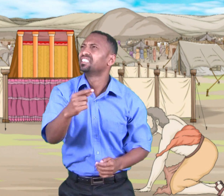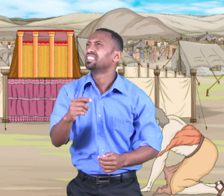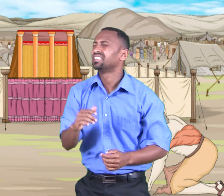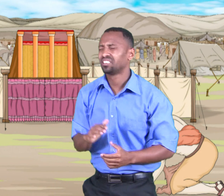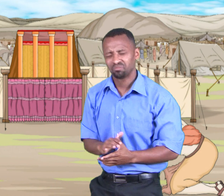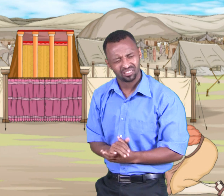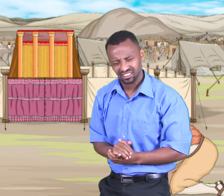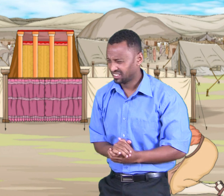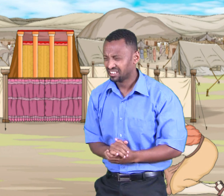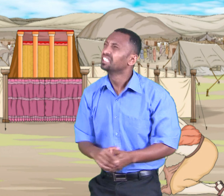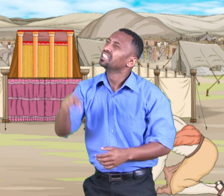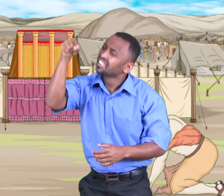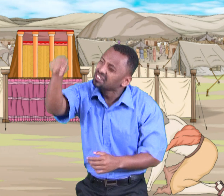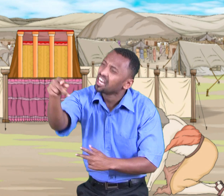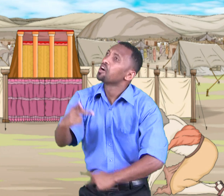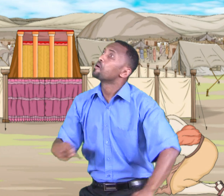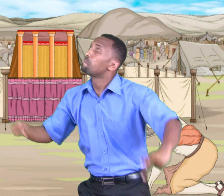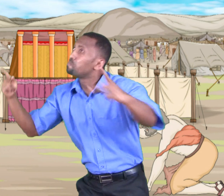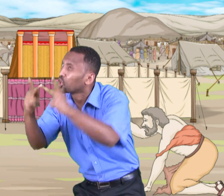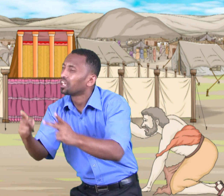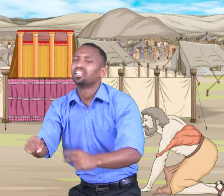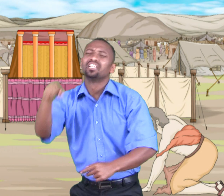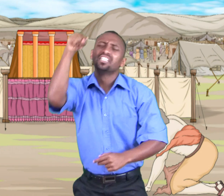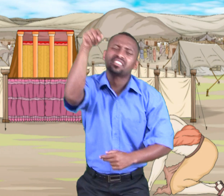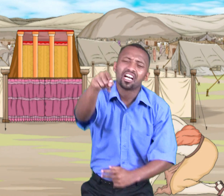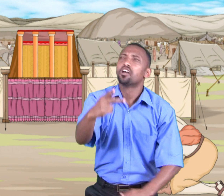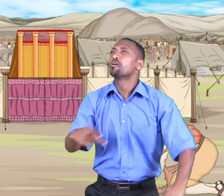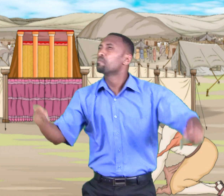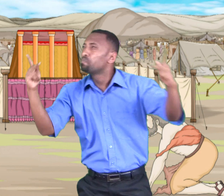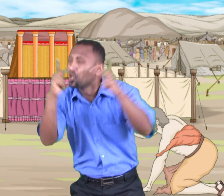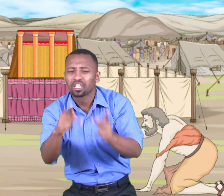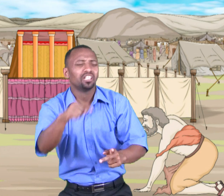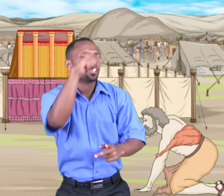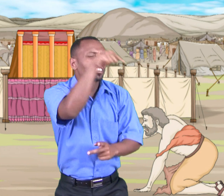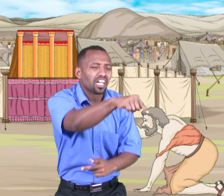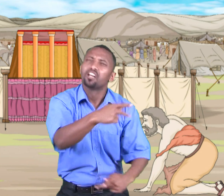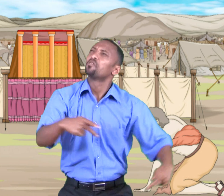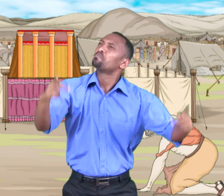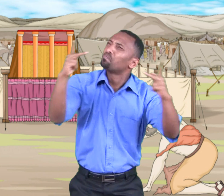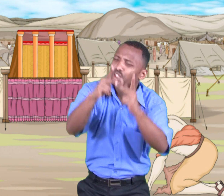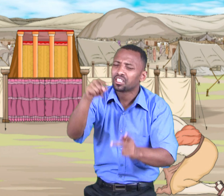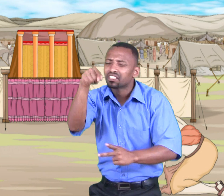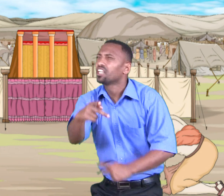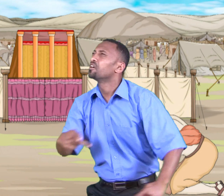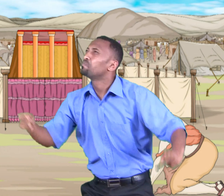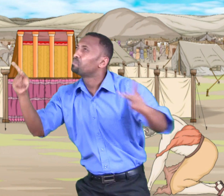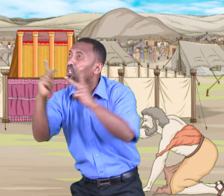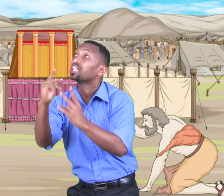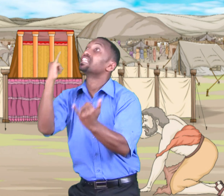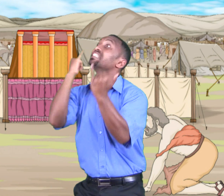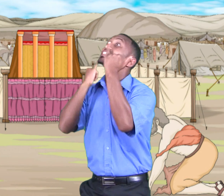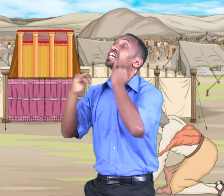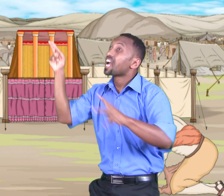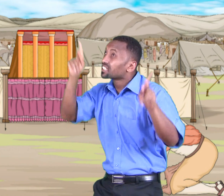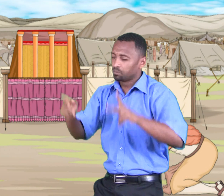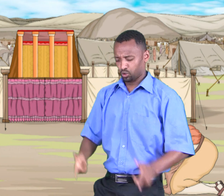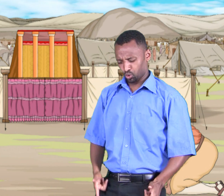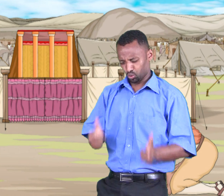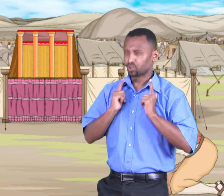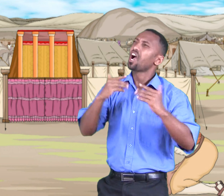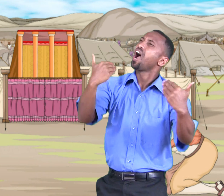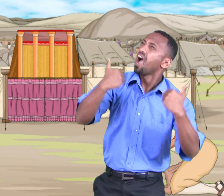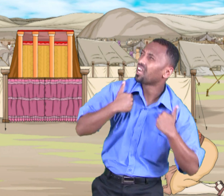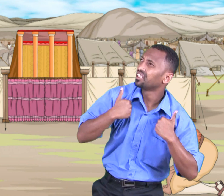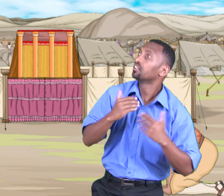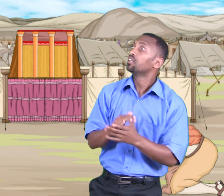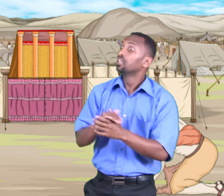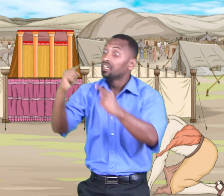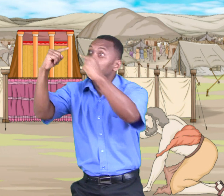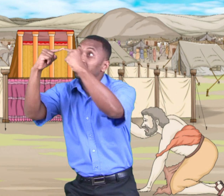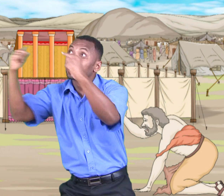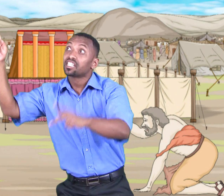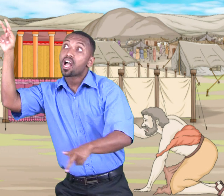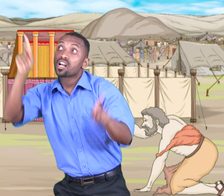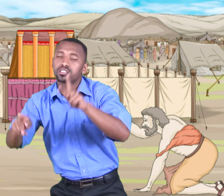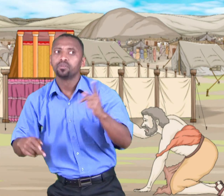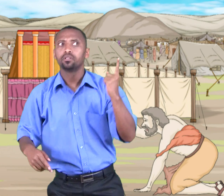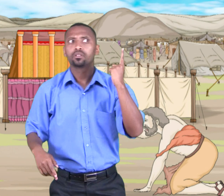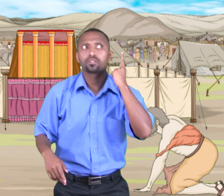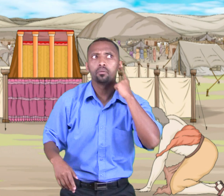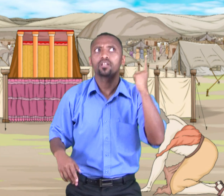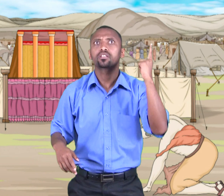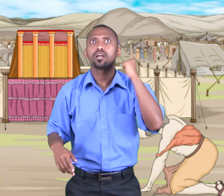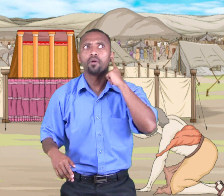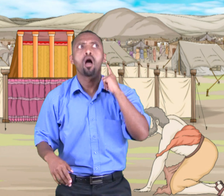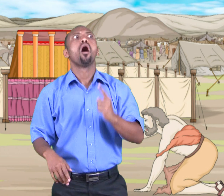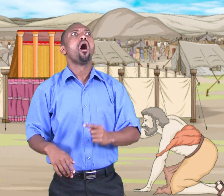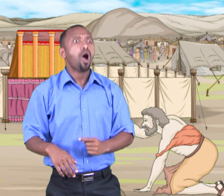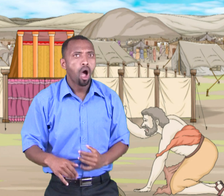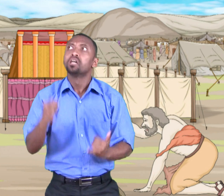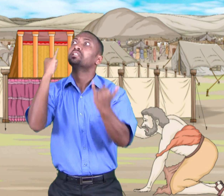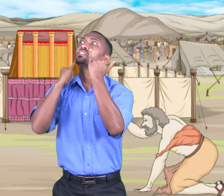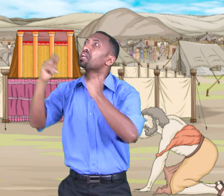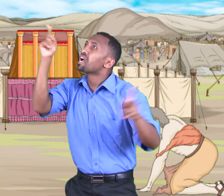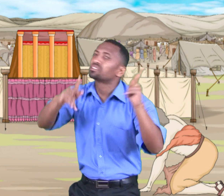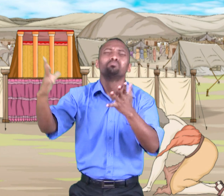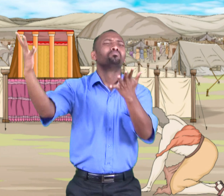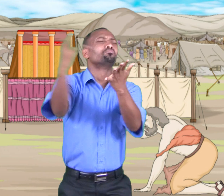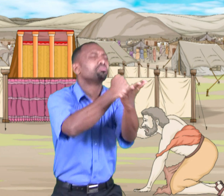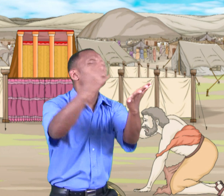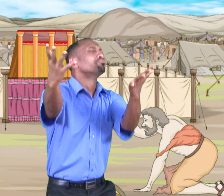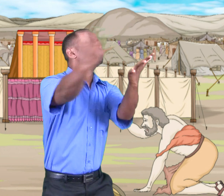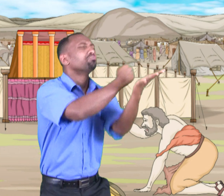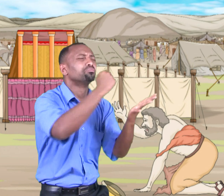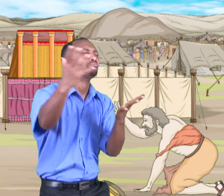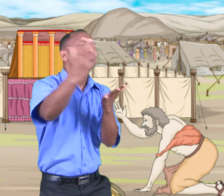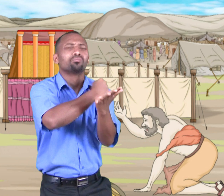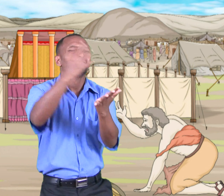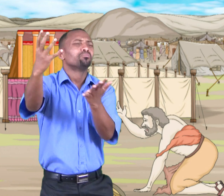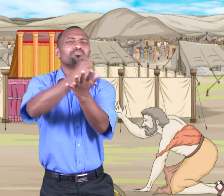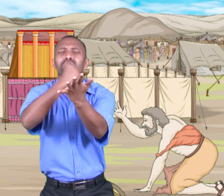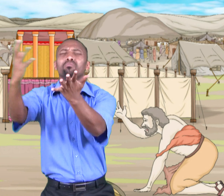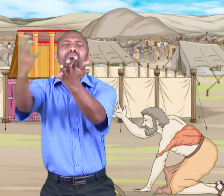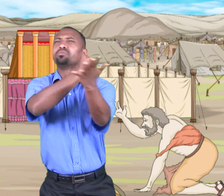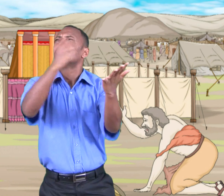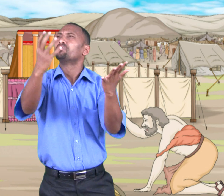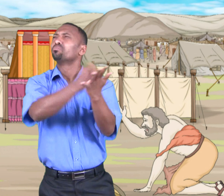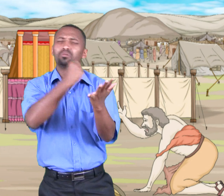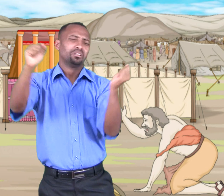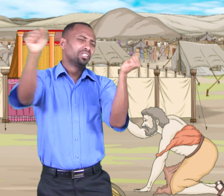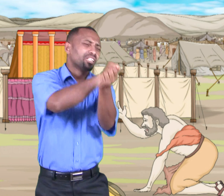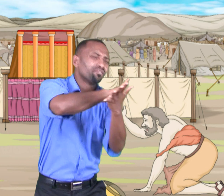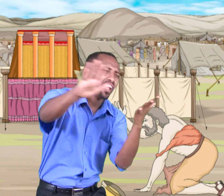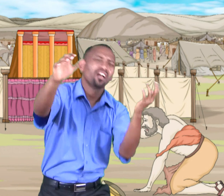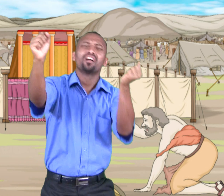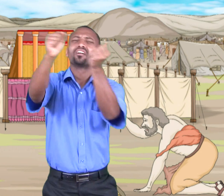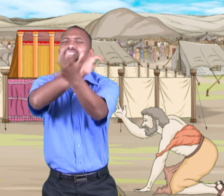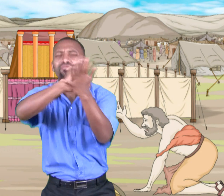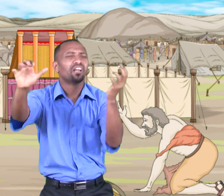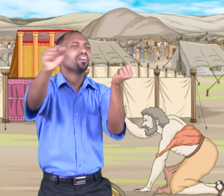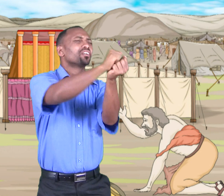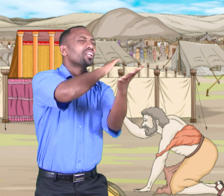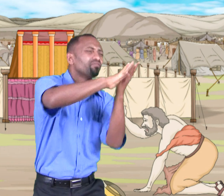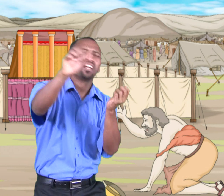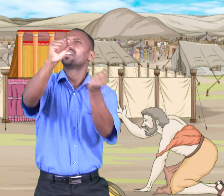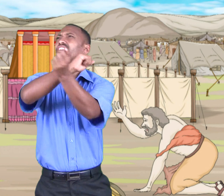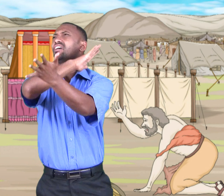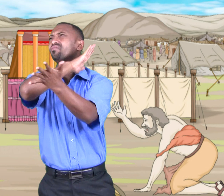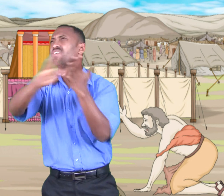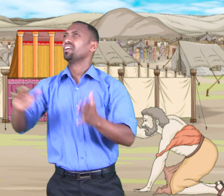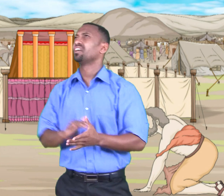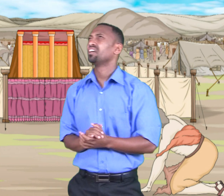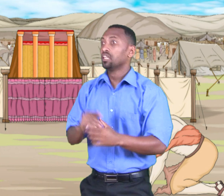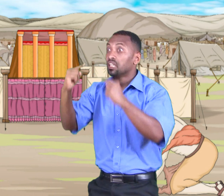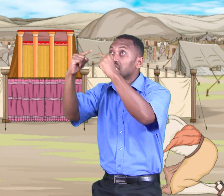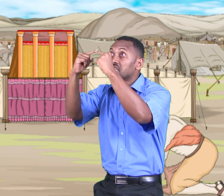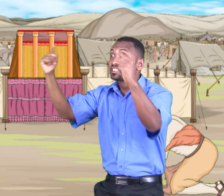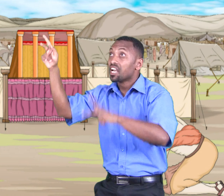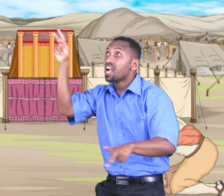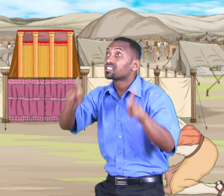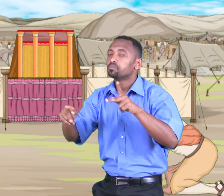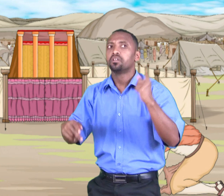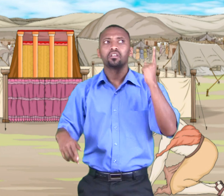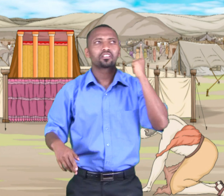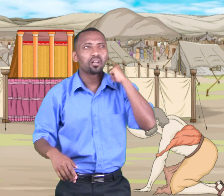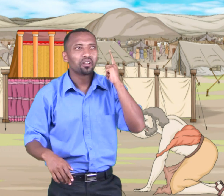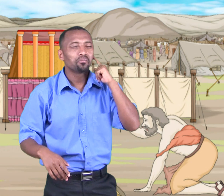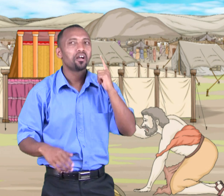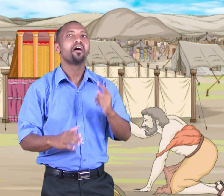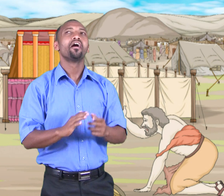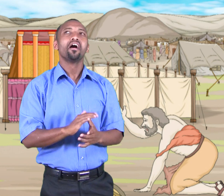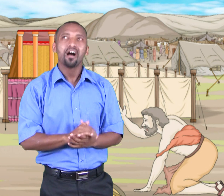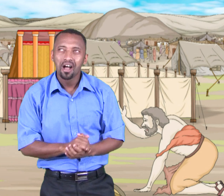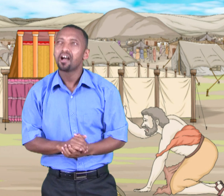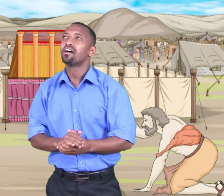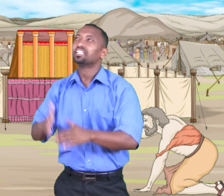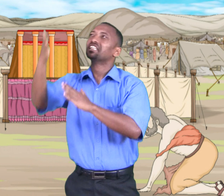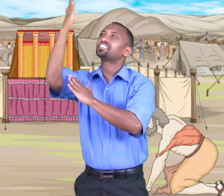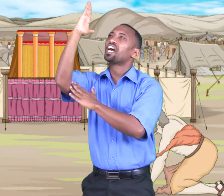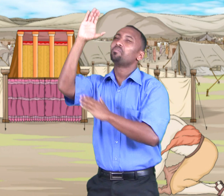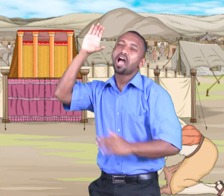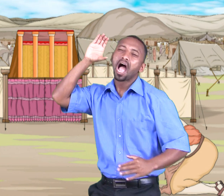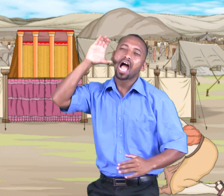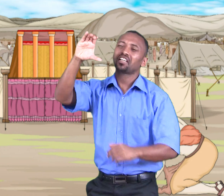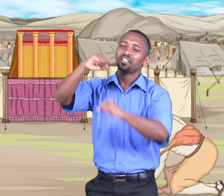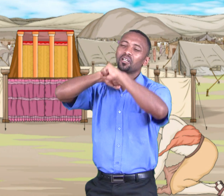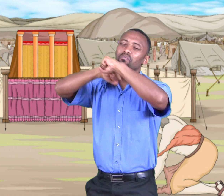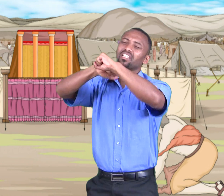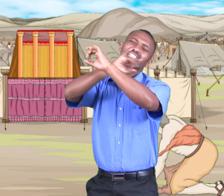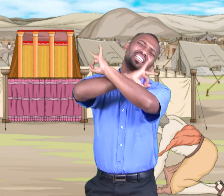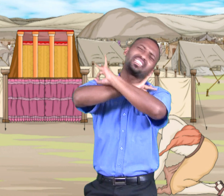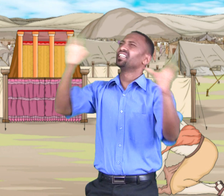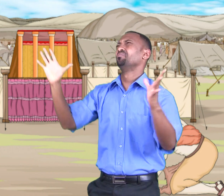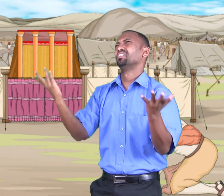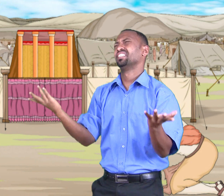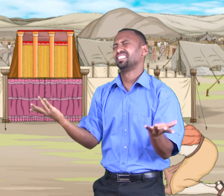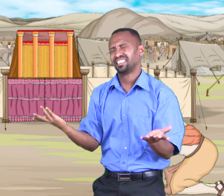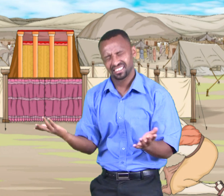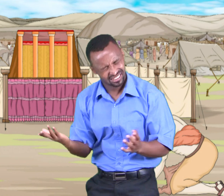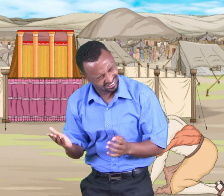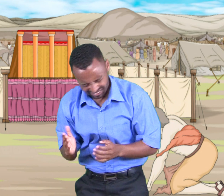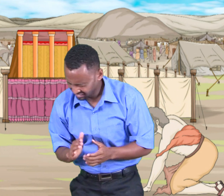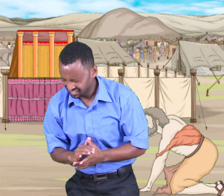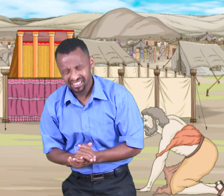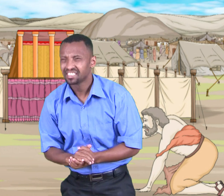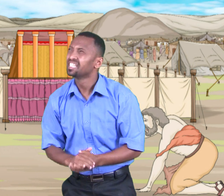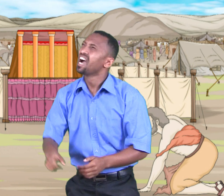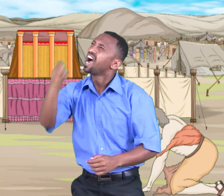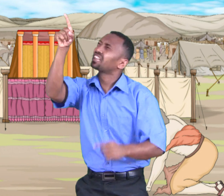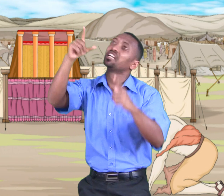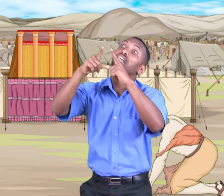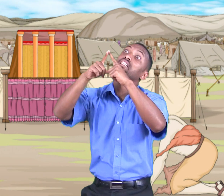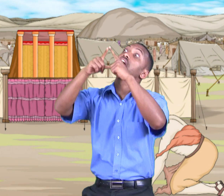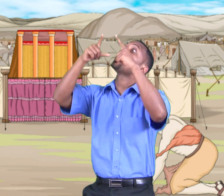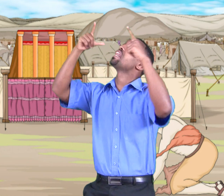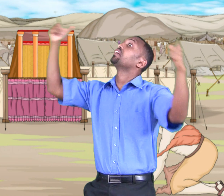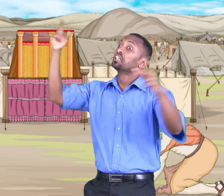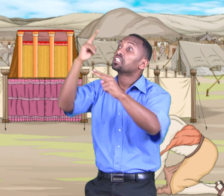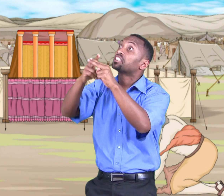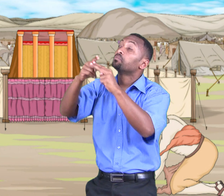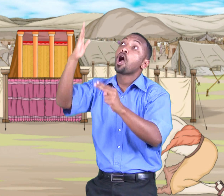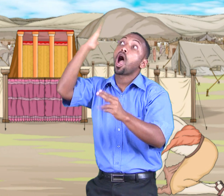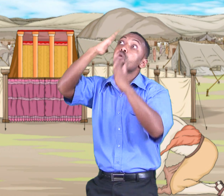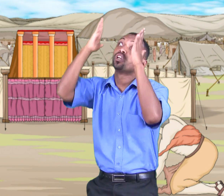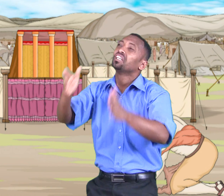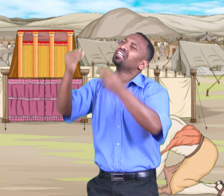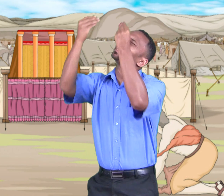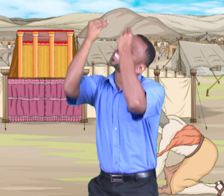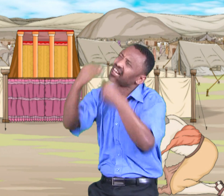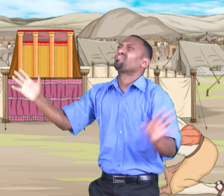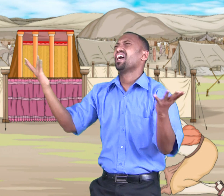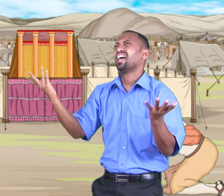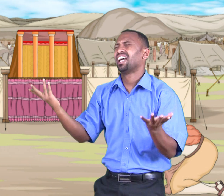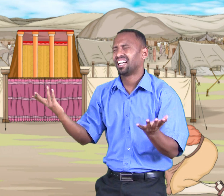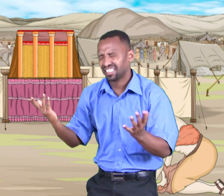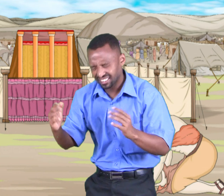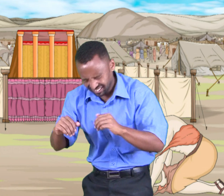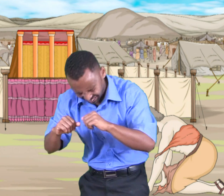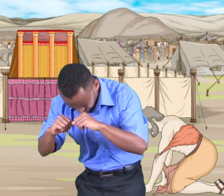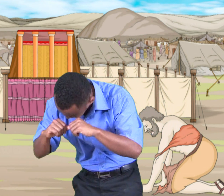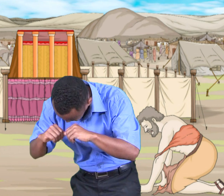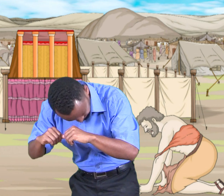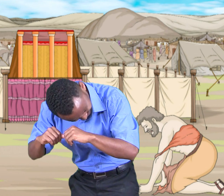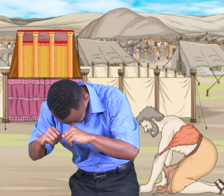When the Canaanites and all who live in the land hear about this, they will surround us and wipe out our name from the earth.